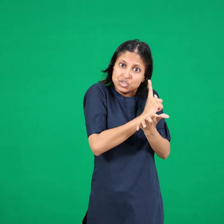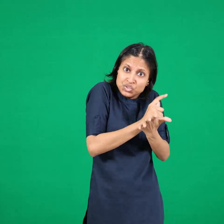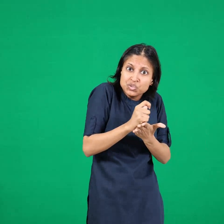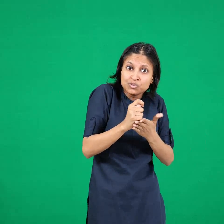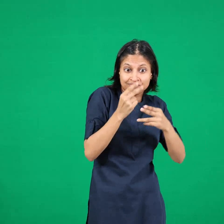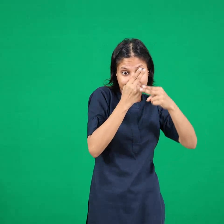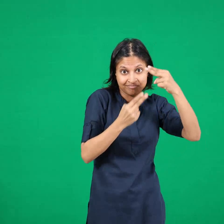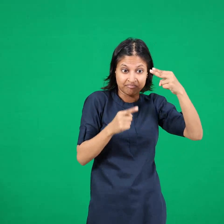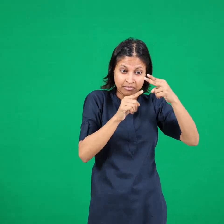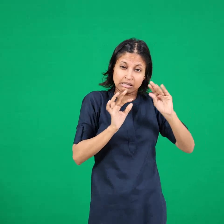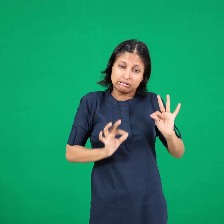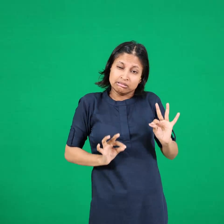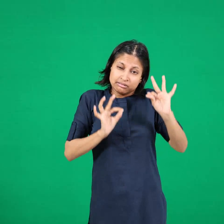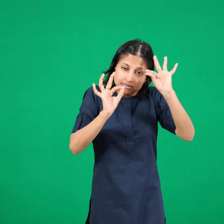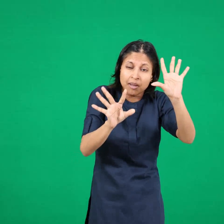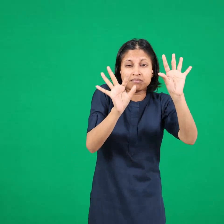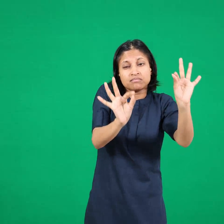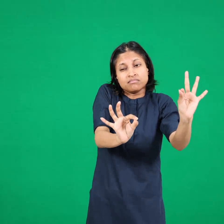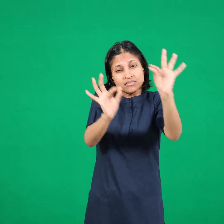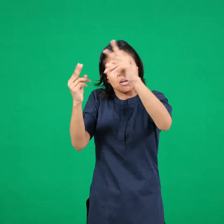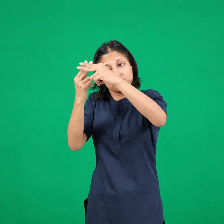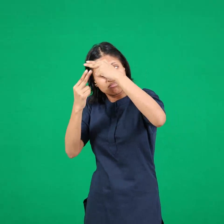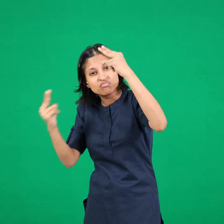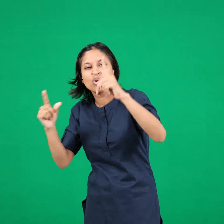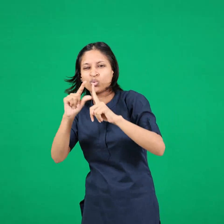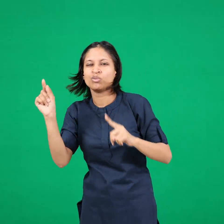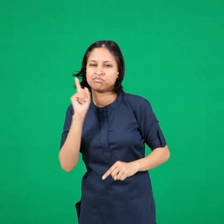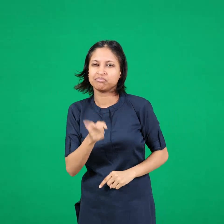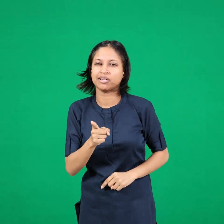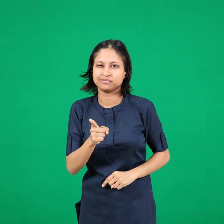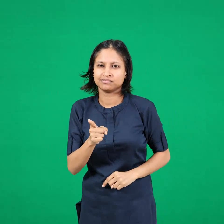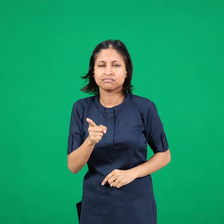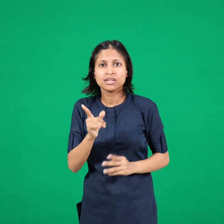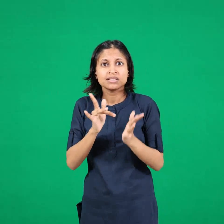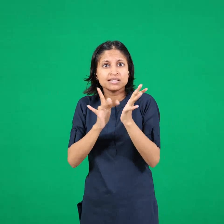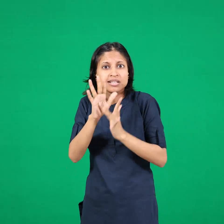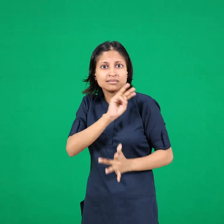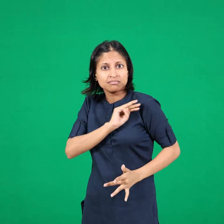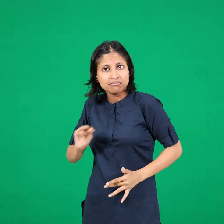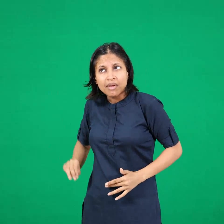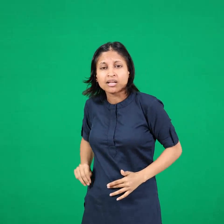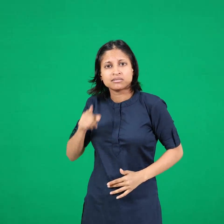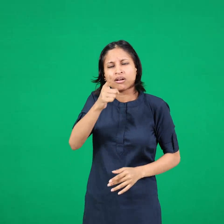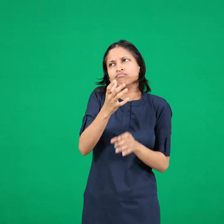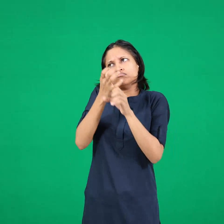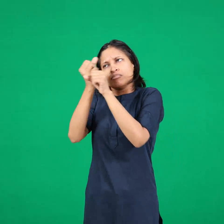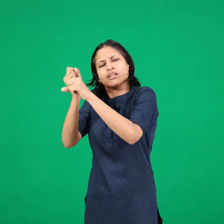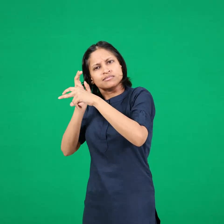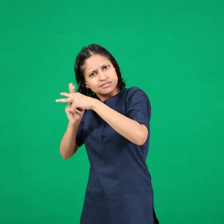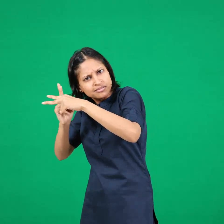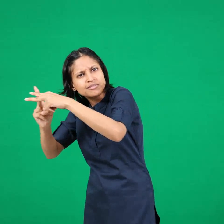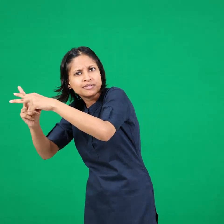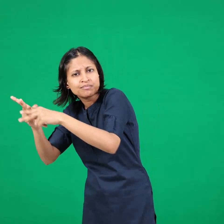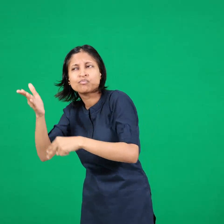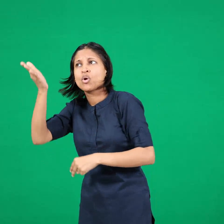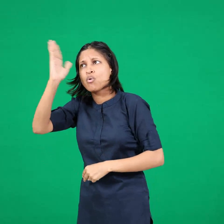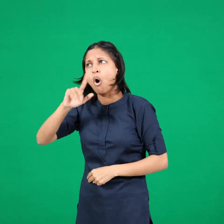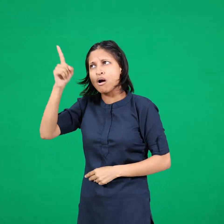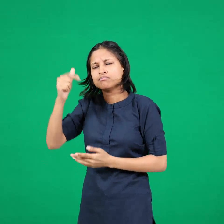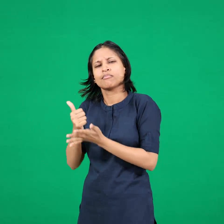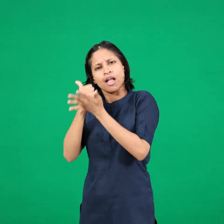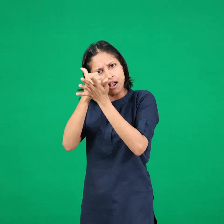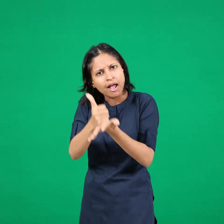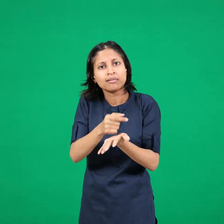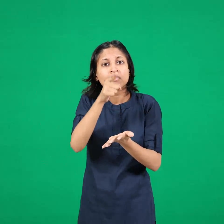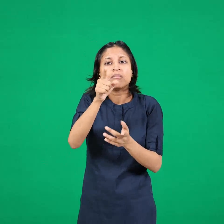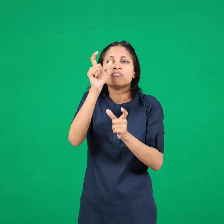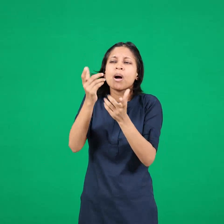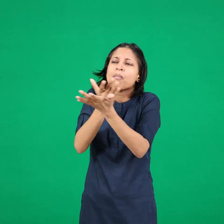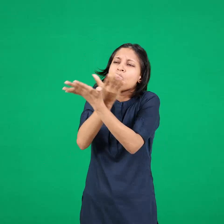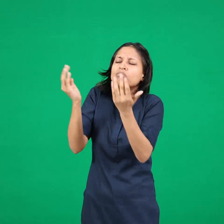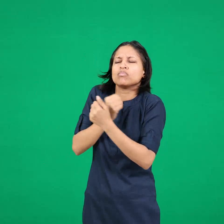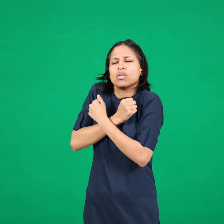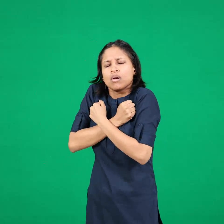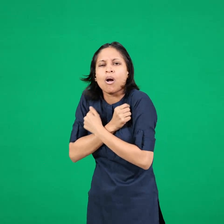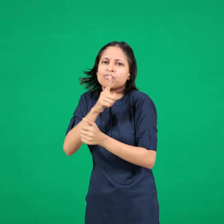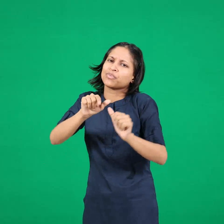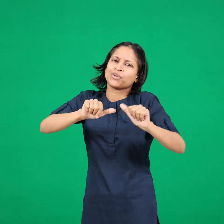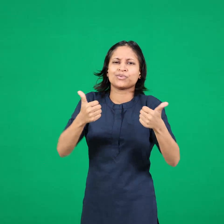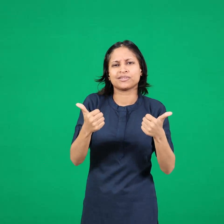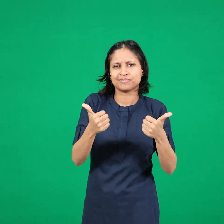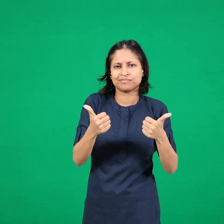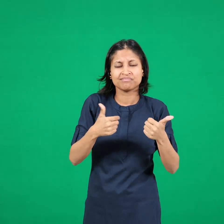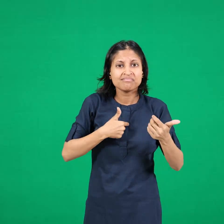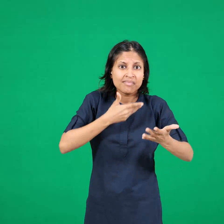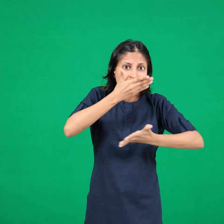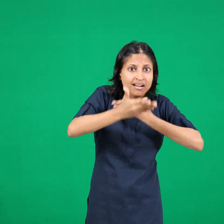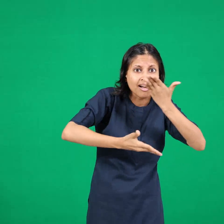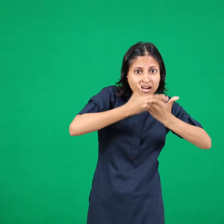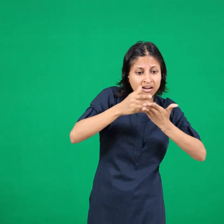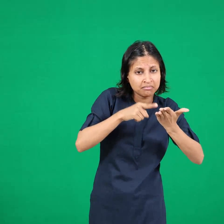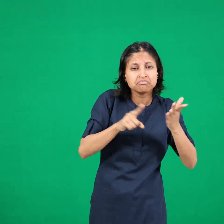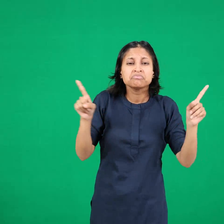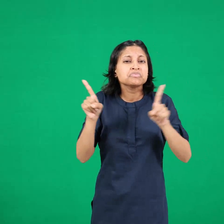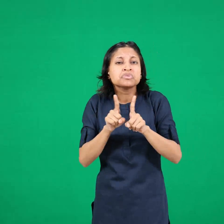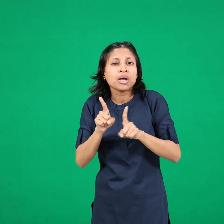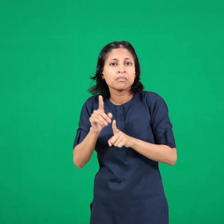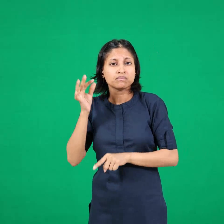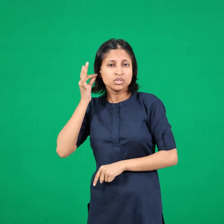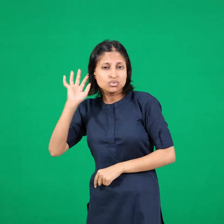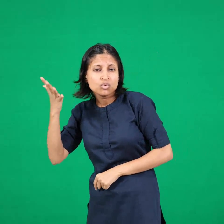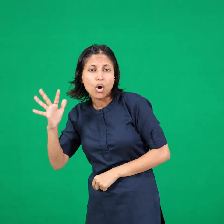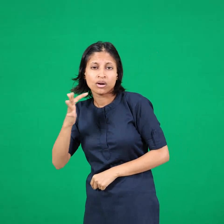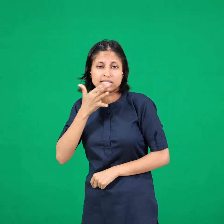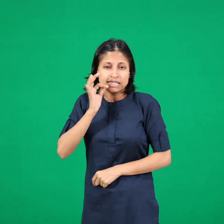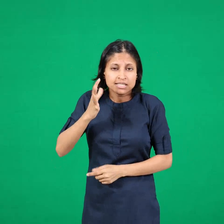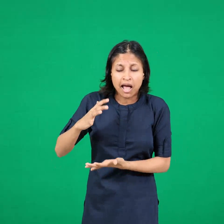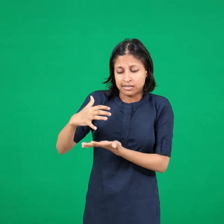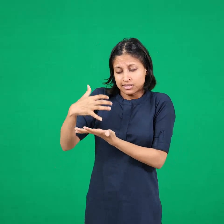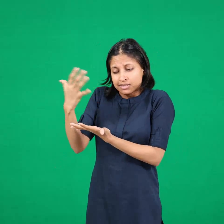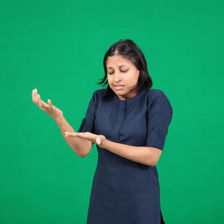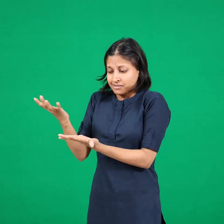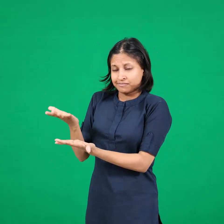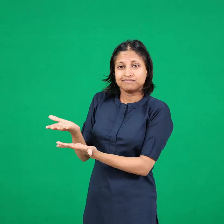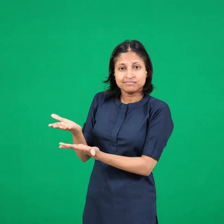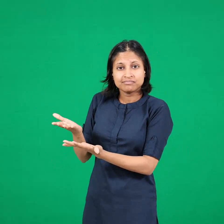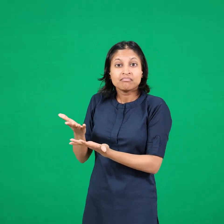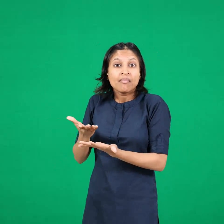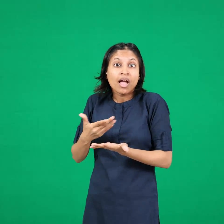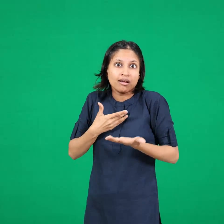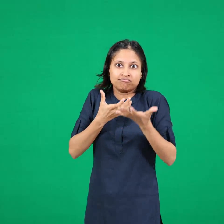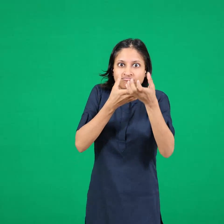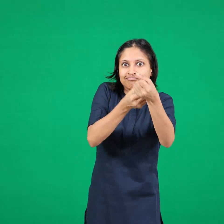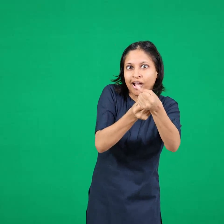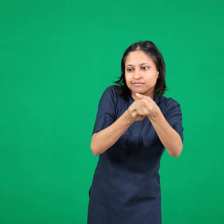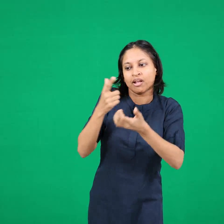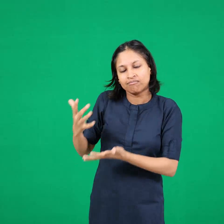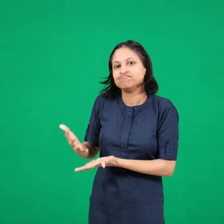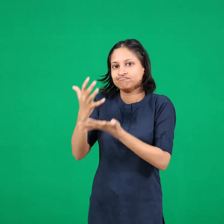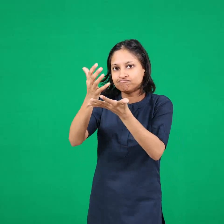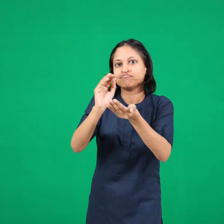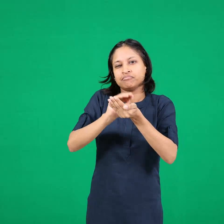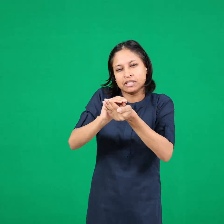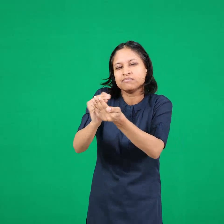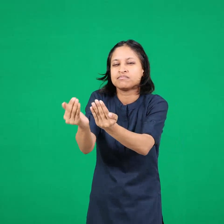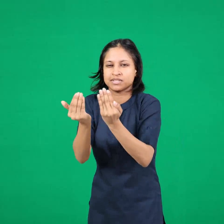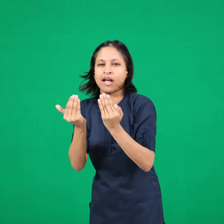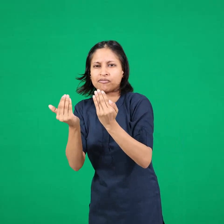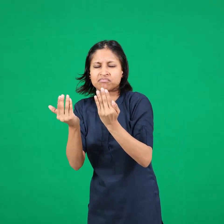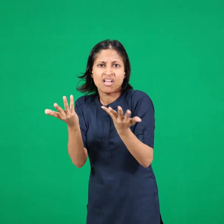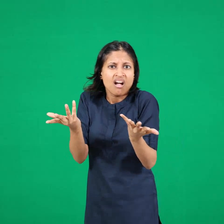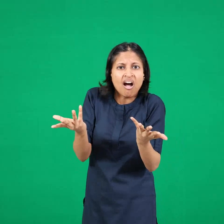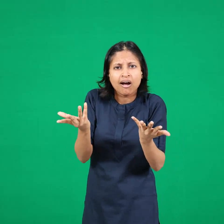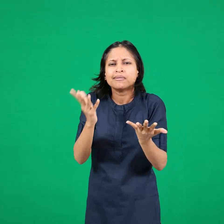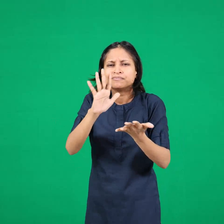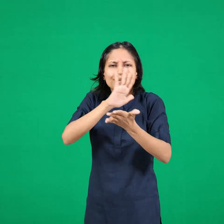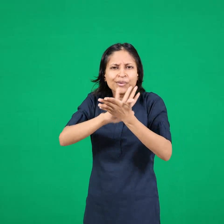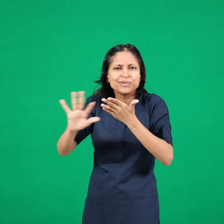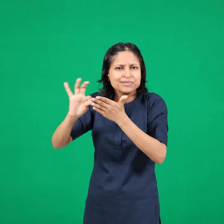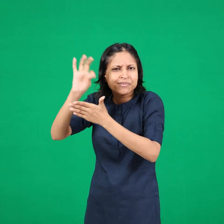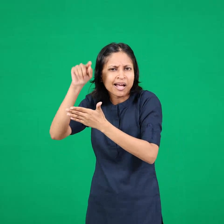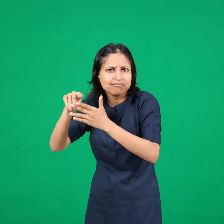Hold on to the pattern of sound teaching you have heard from me, with the faith and love that are in Christ Jesus.